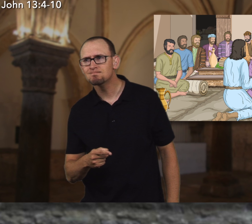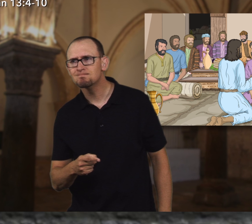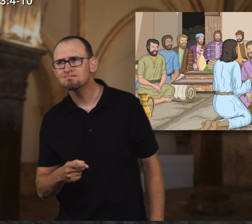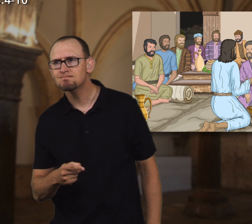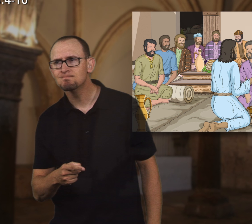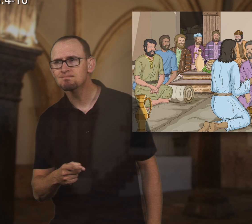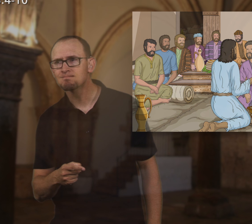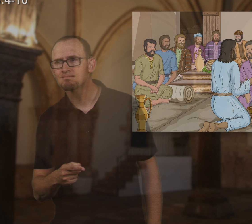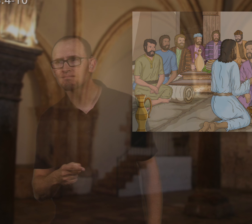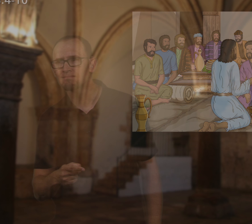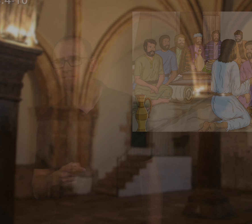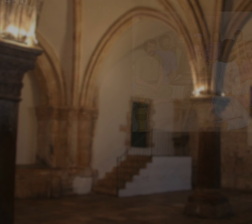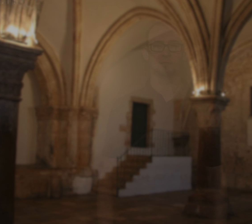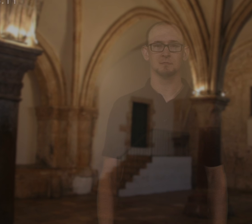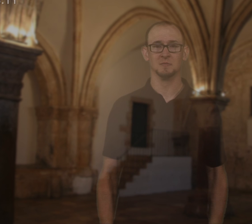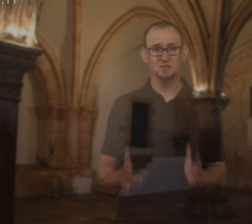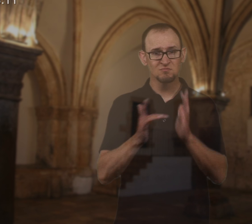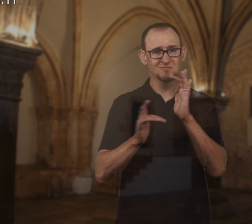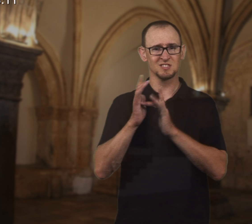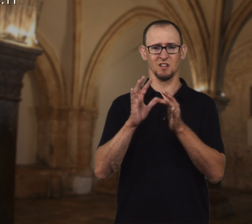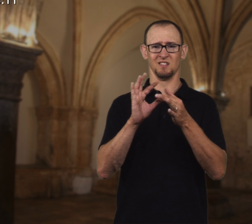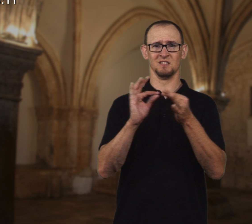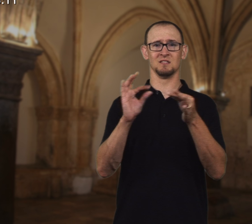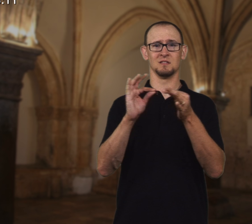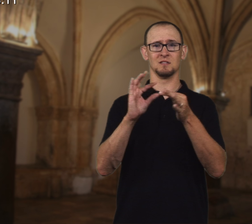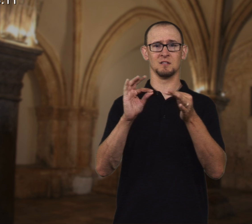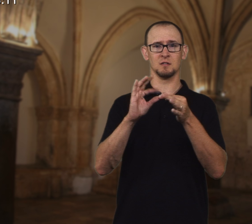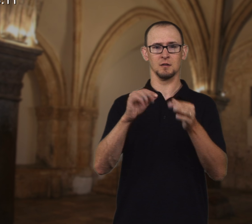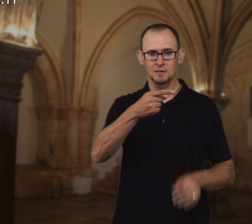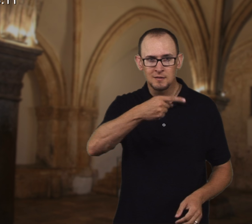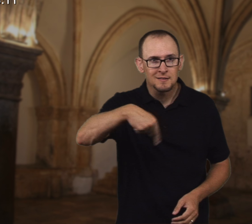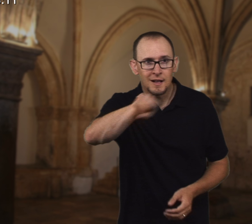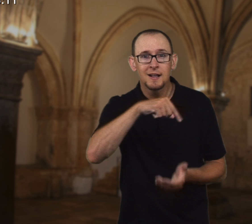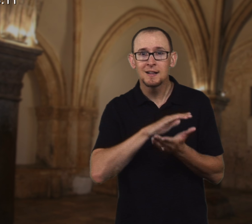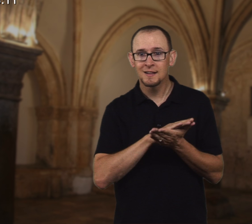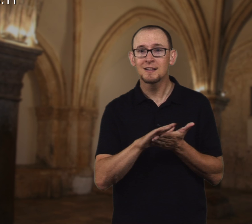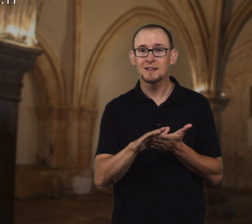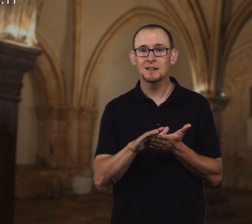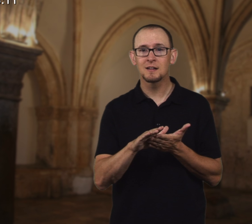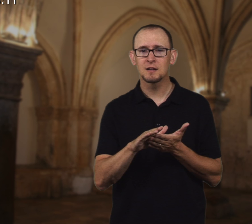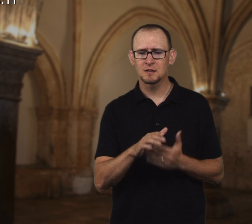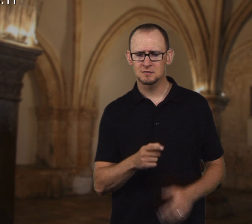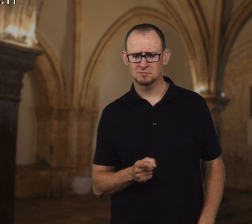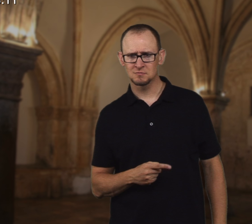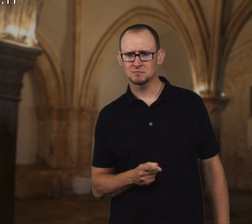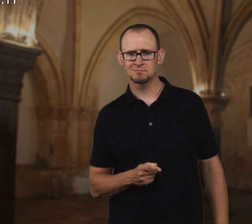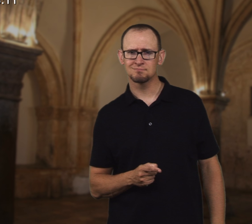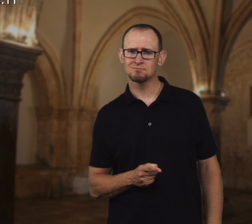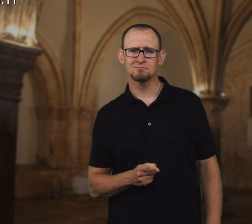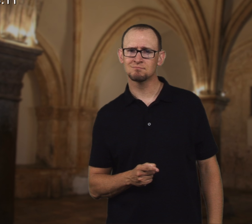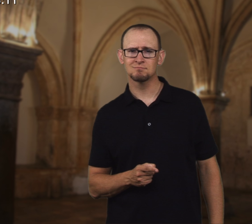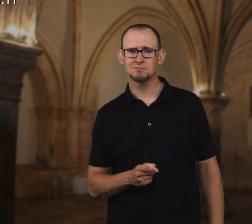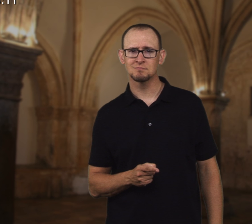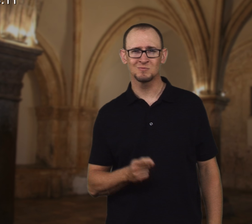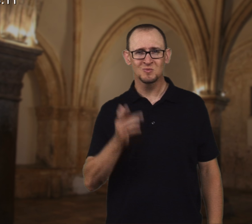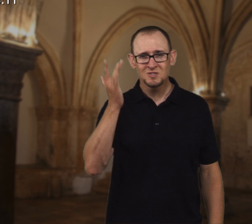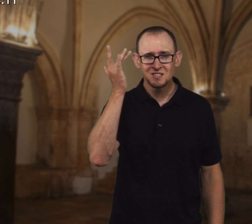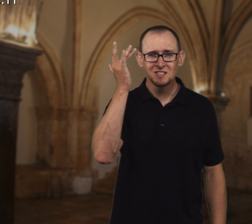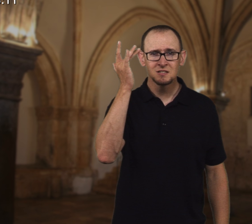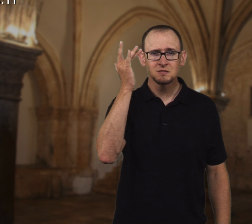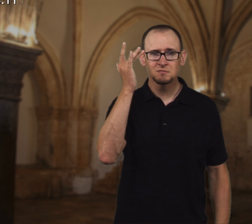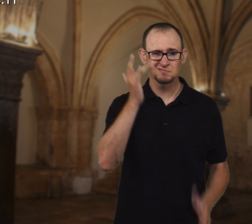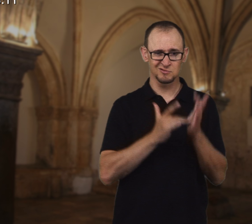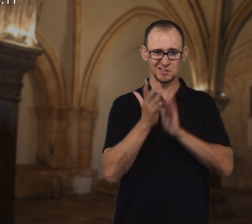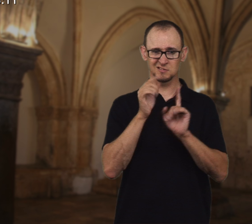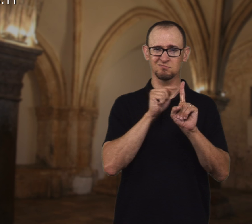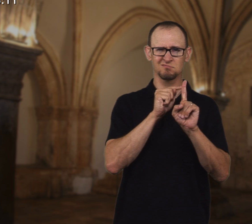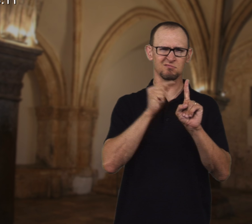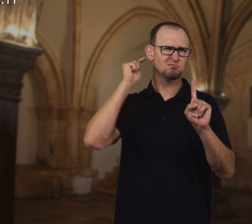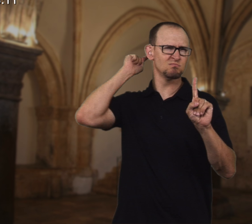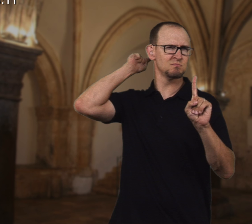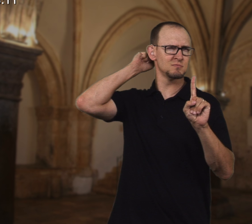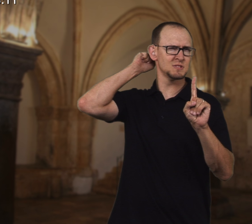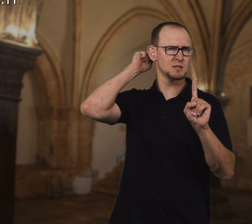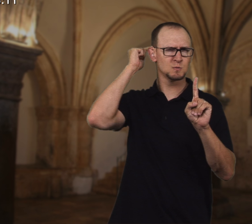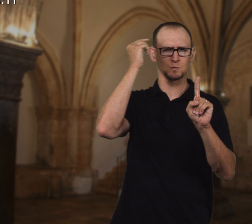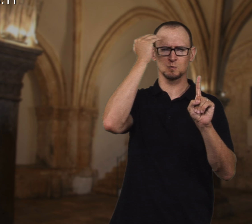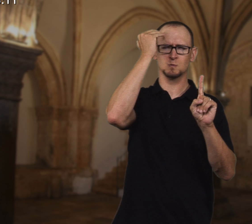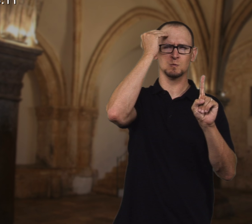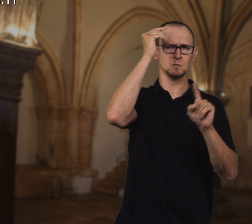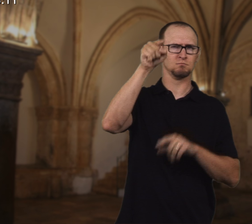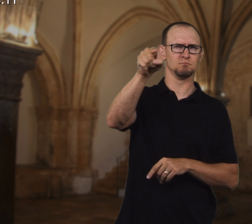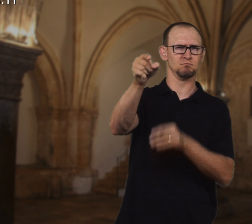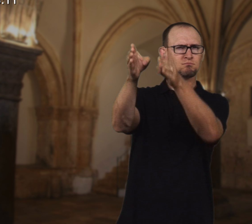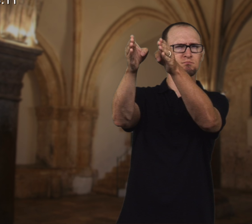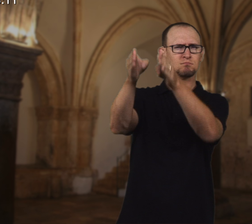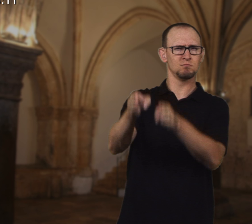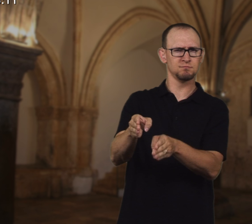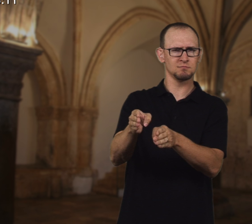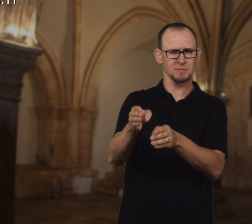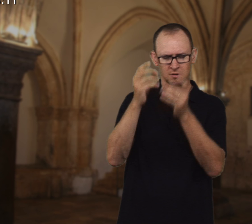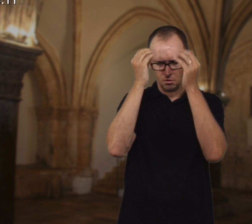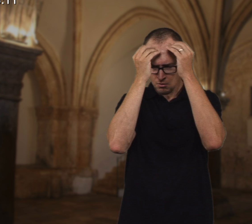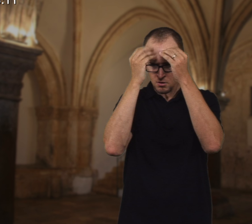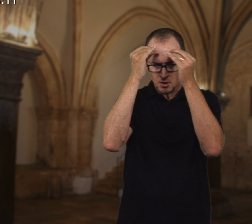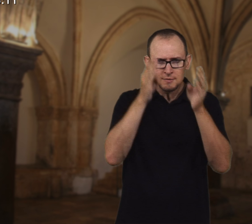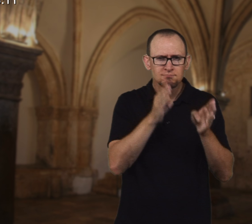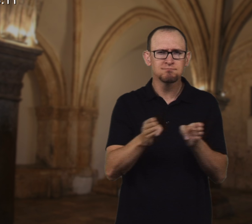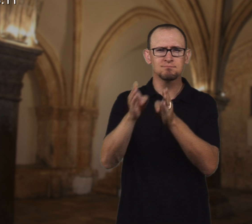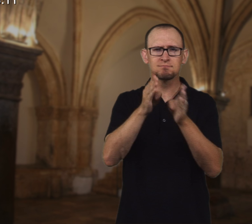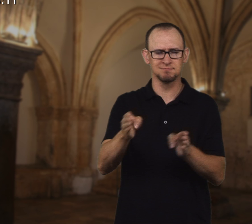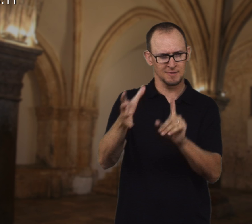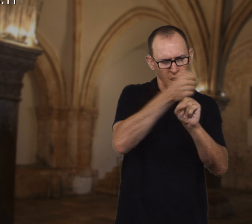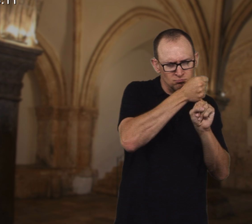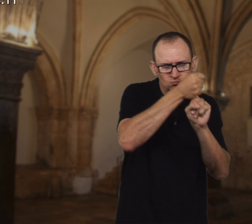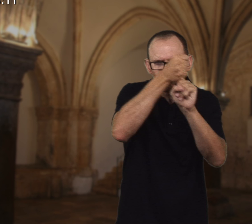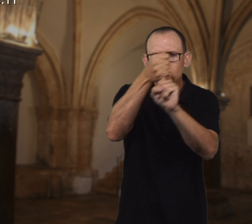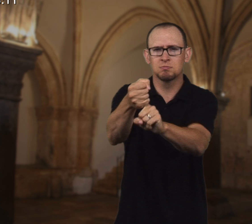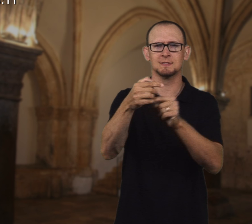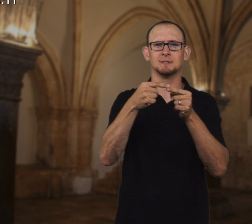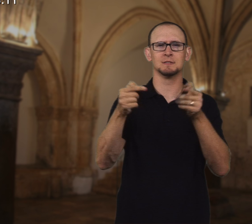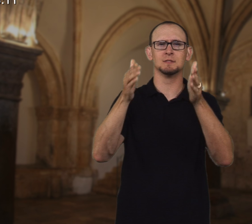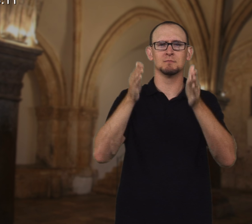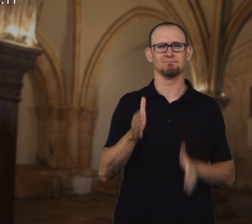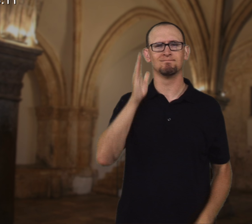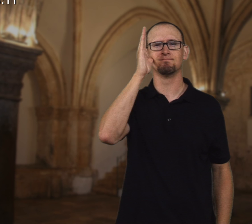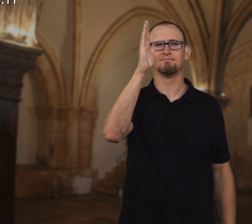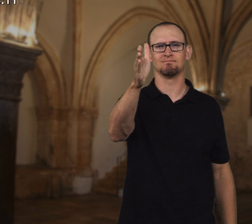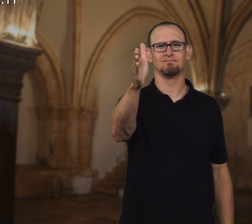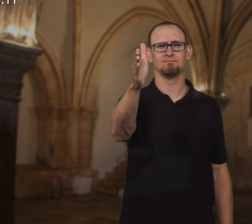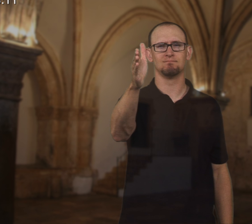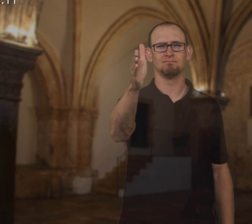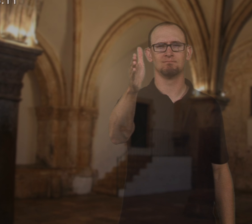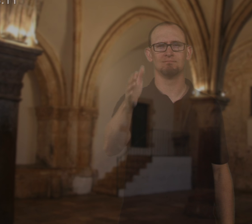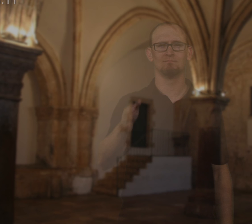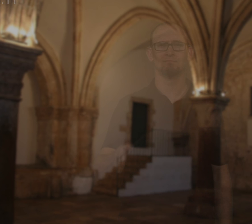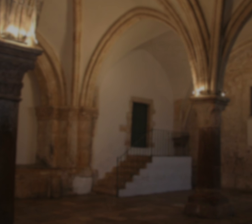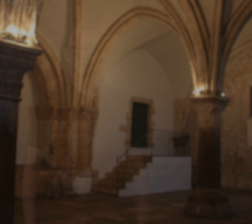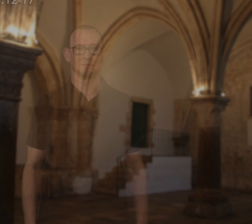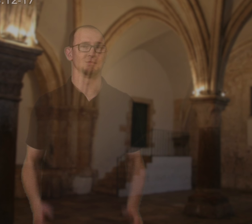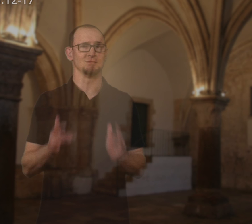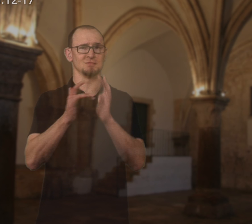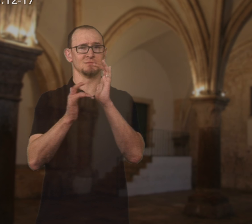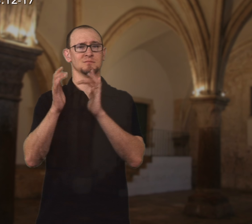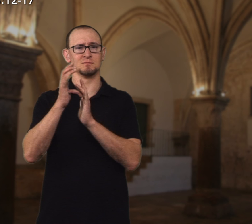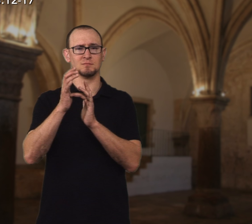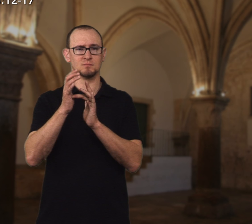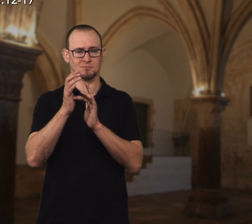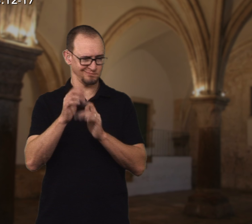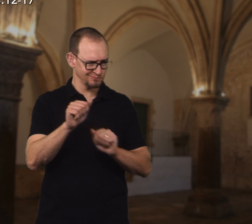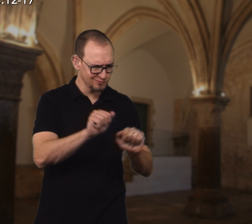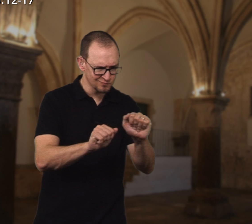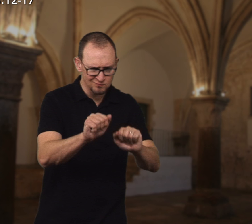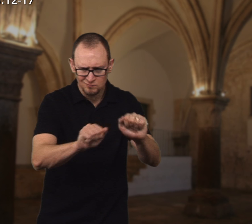For He knew who would betray Him. That is why He said, “Not all of you are clean.”